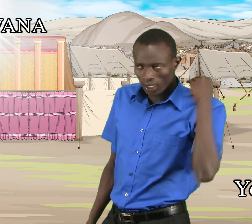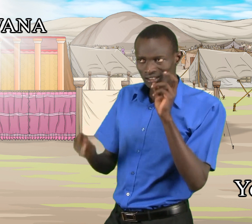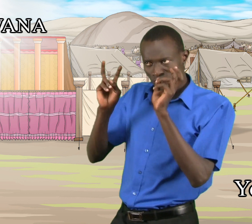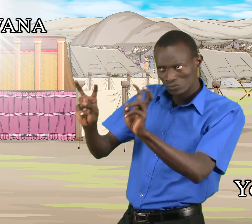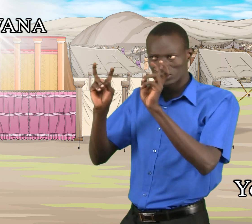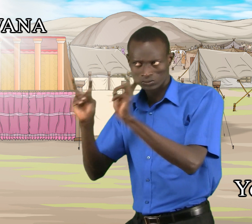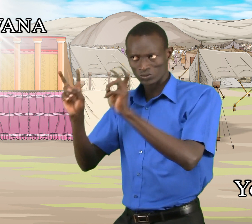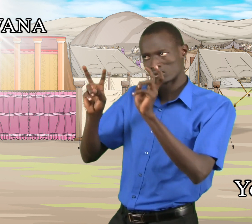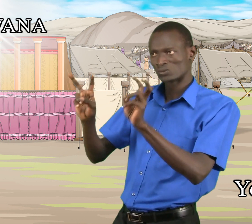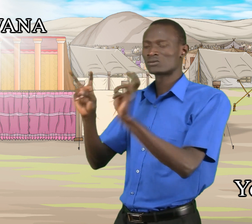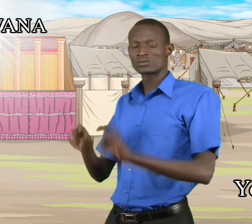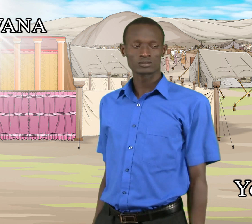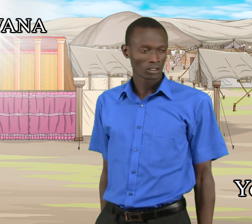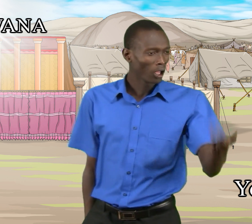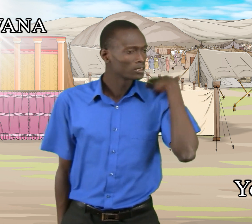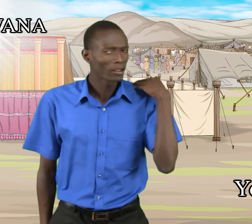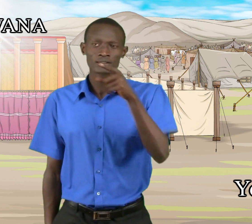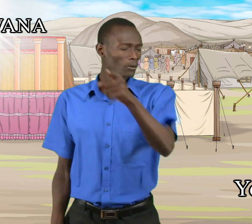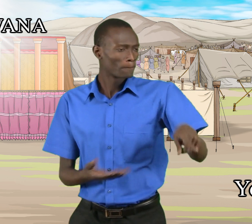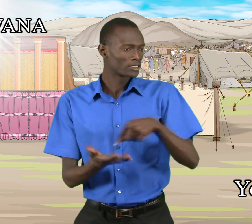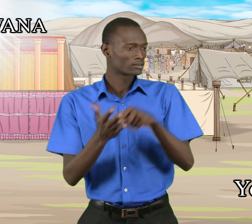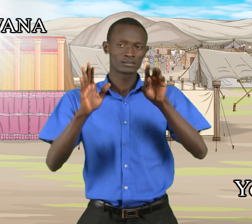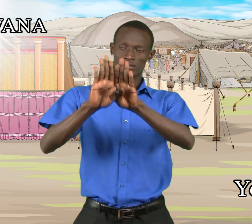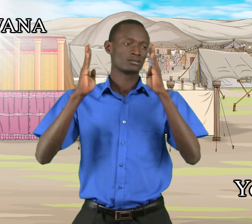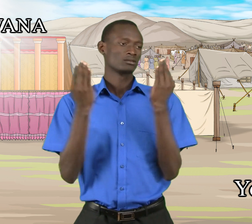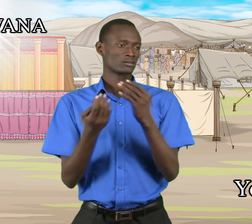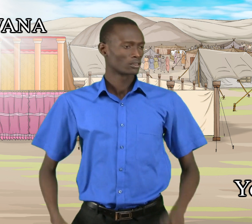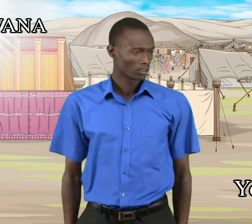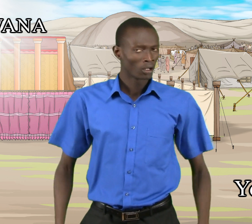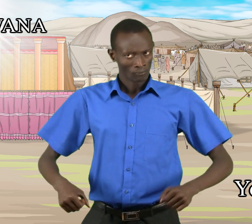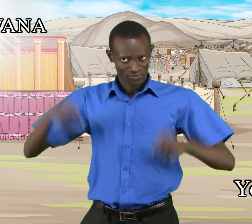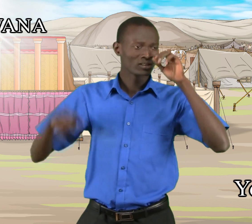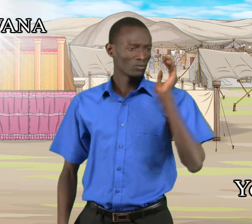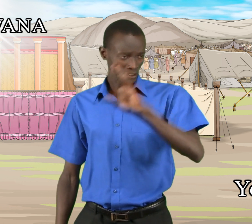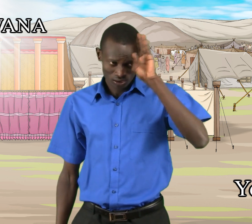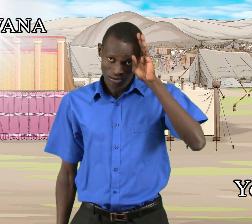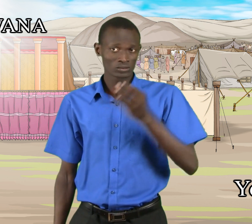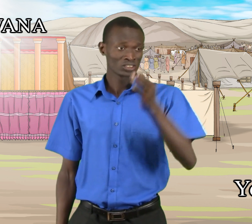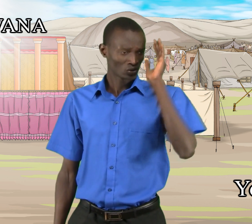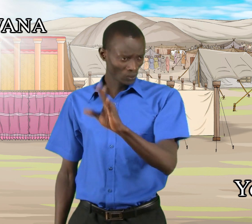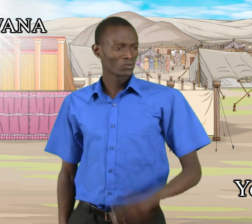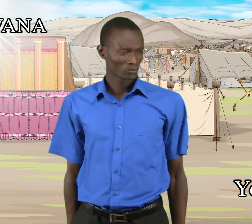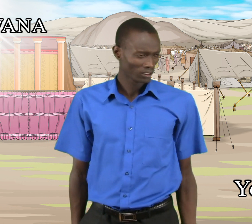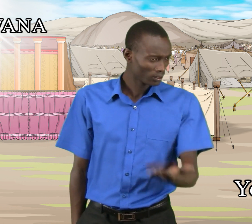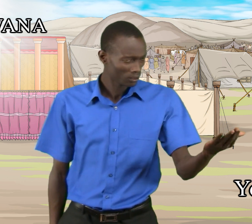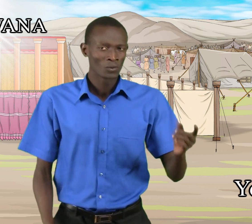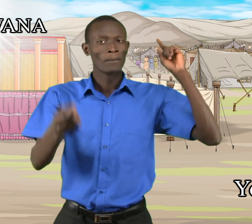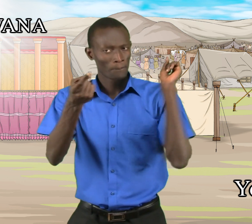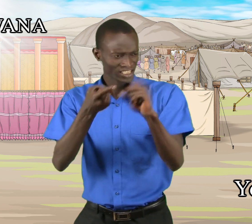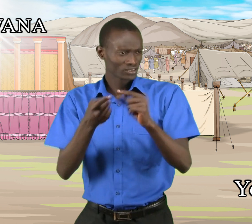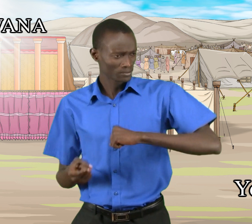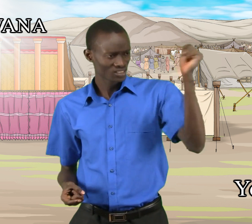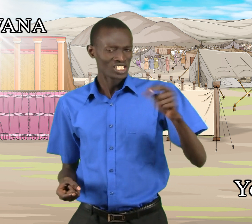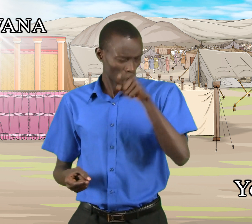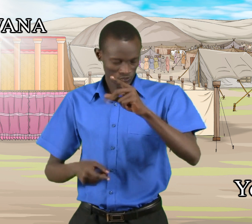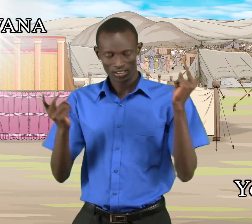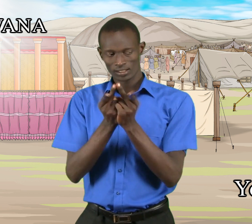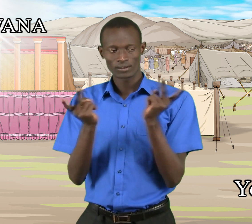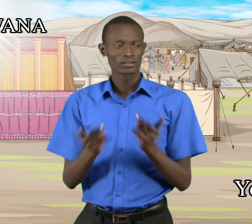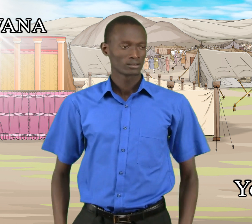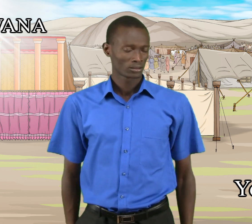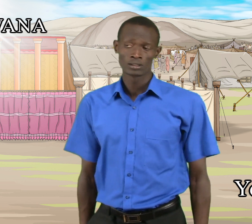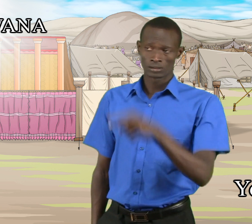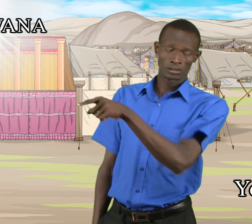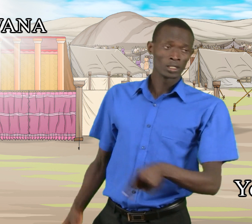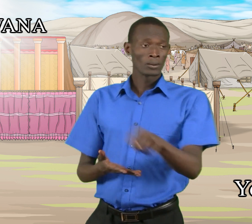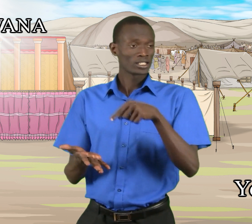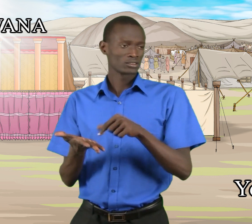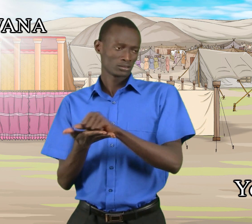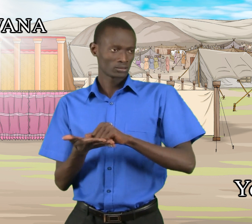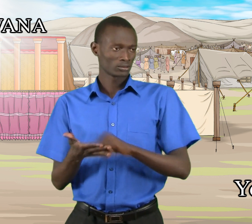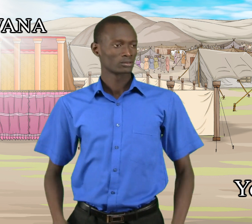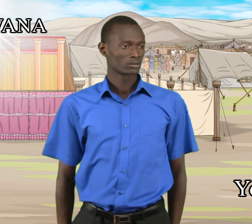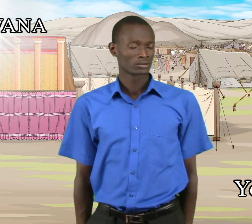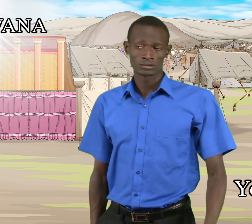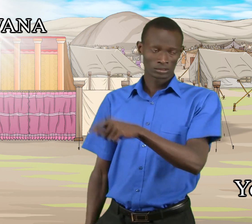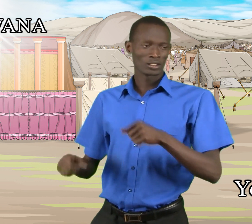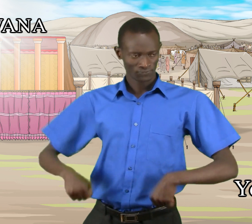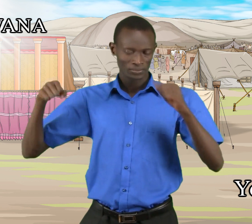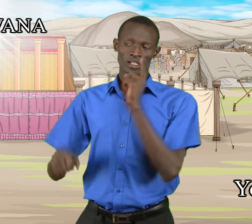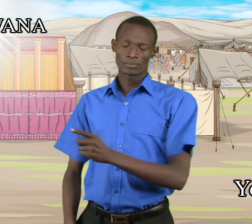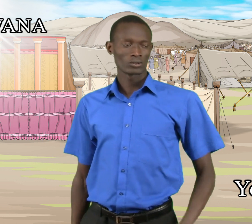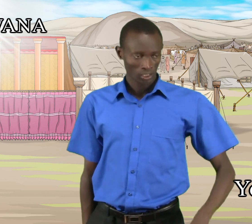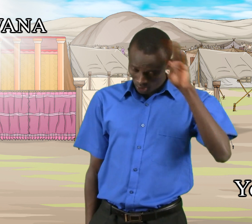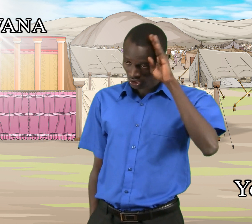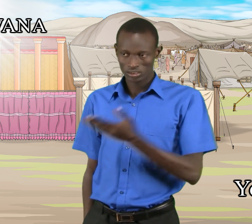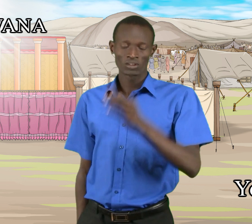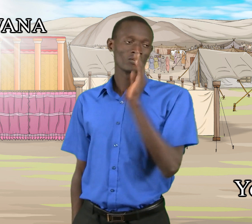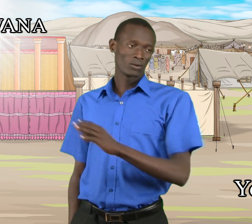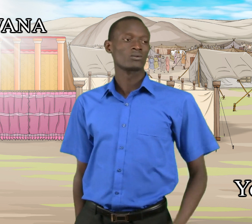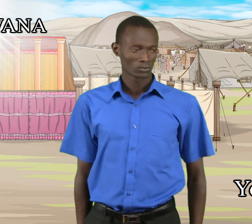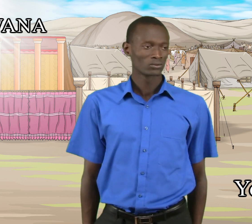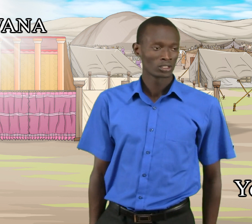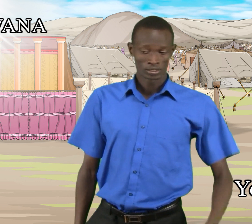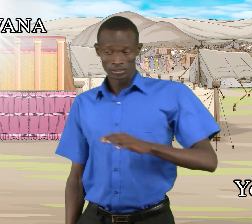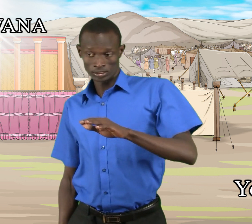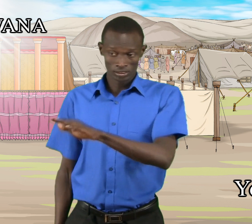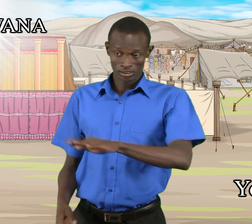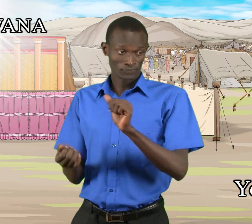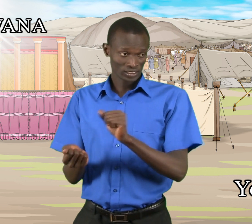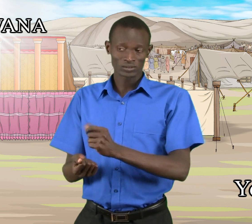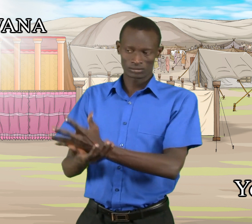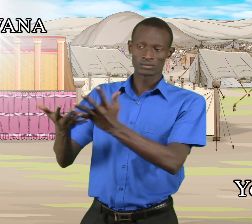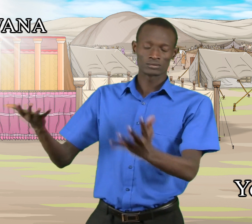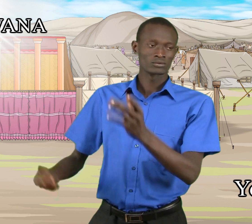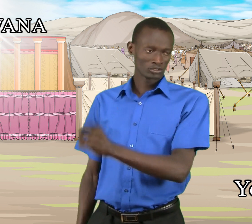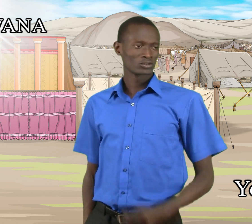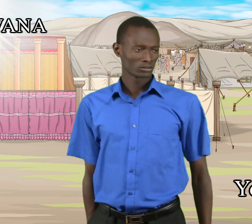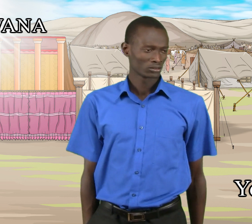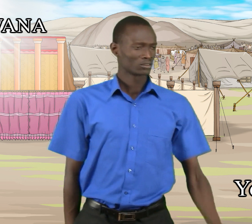See, I have delivered into your hand the king of Ai, his people, his city, and his land.